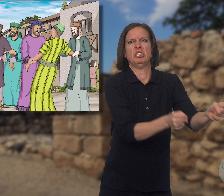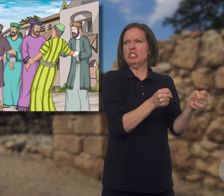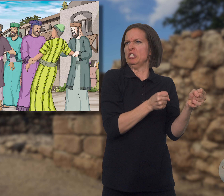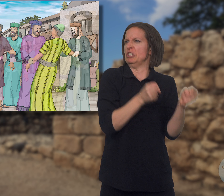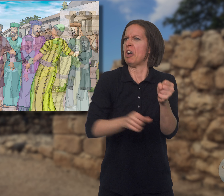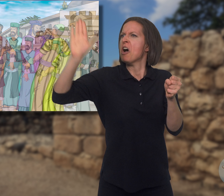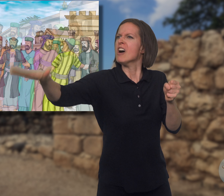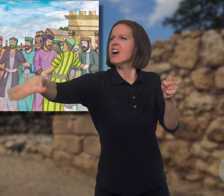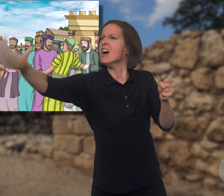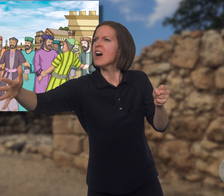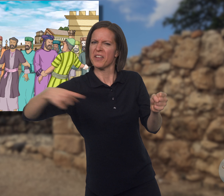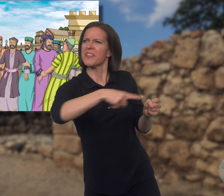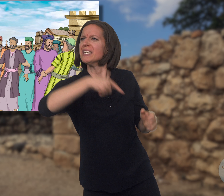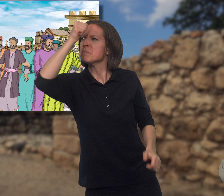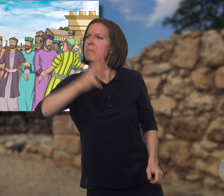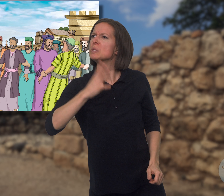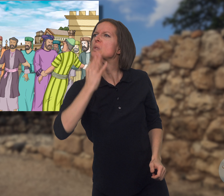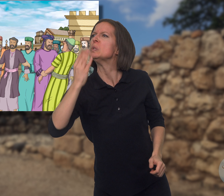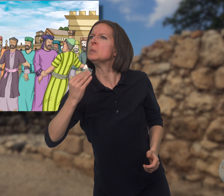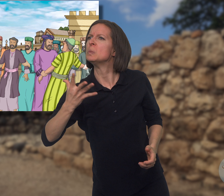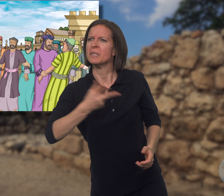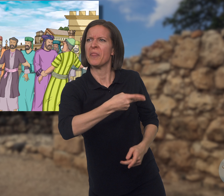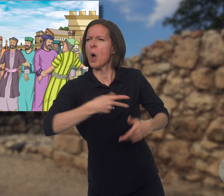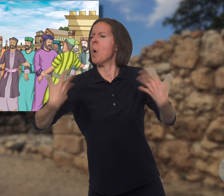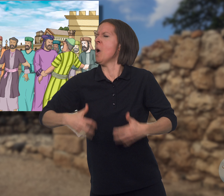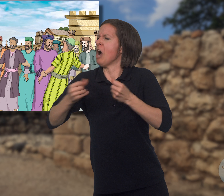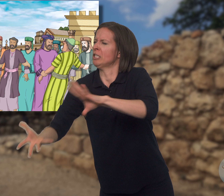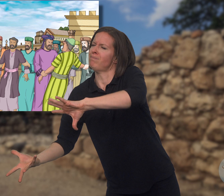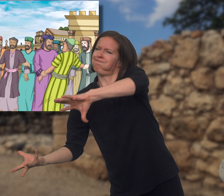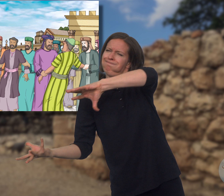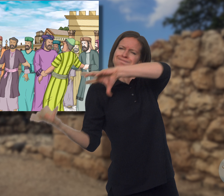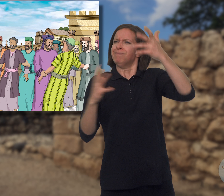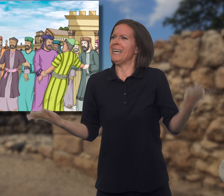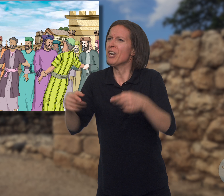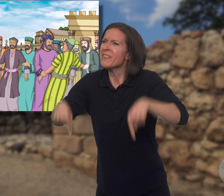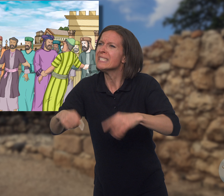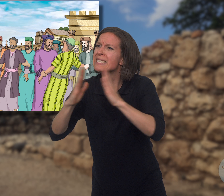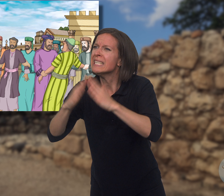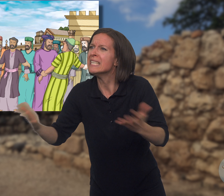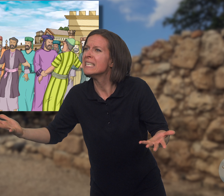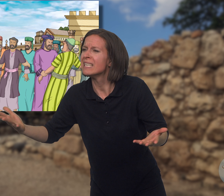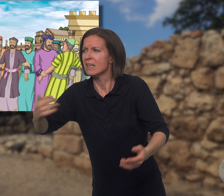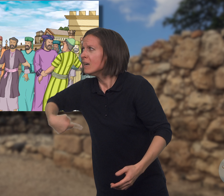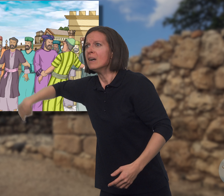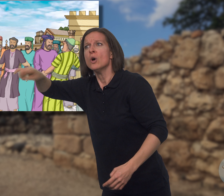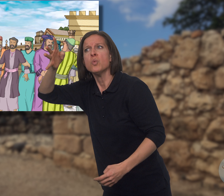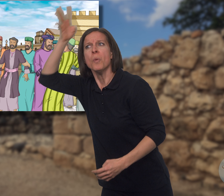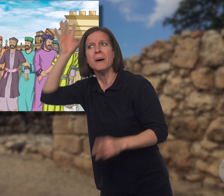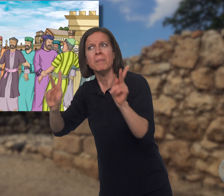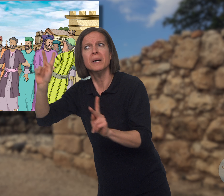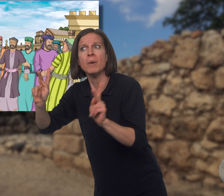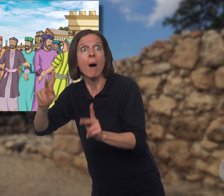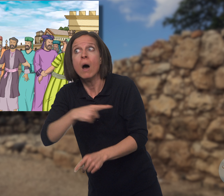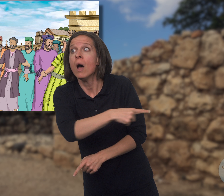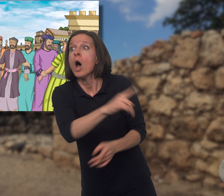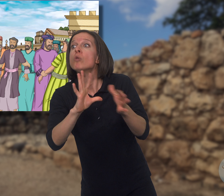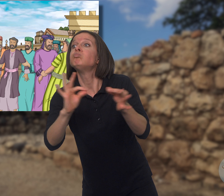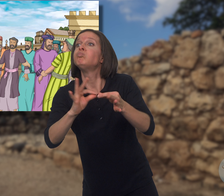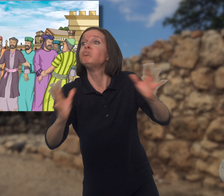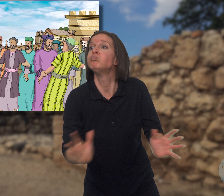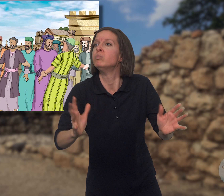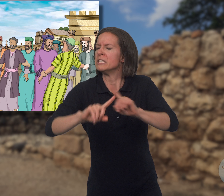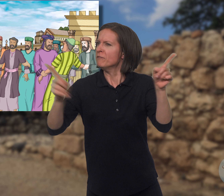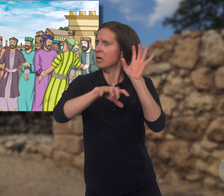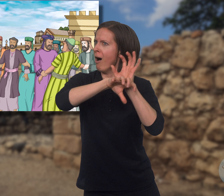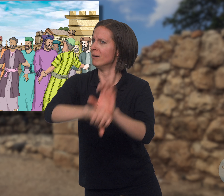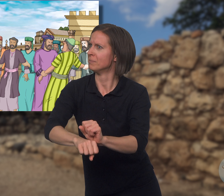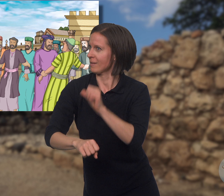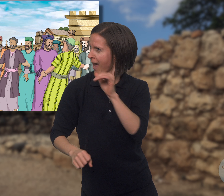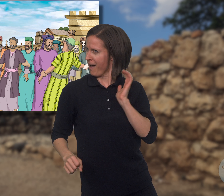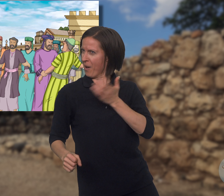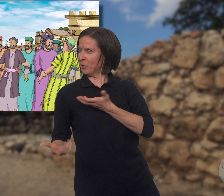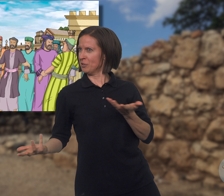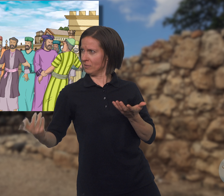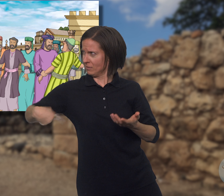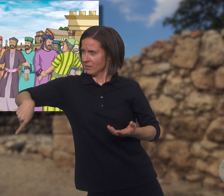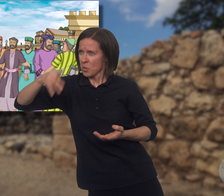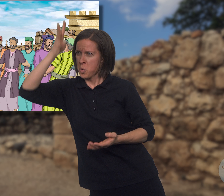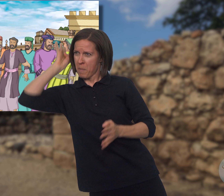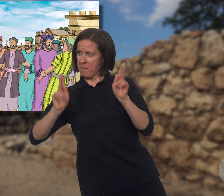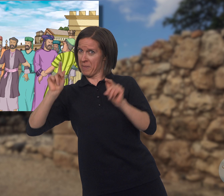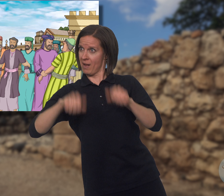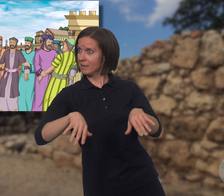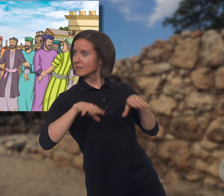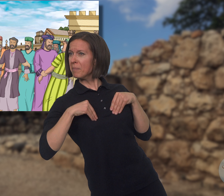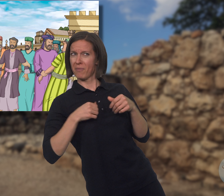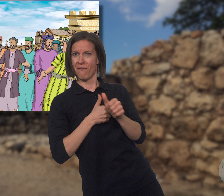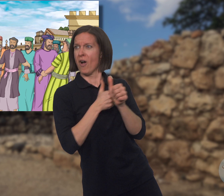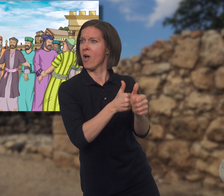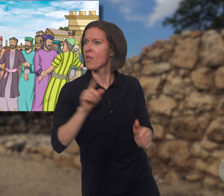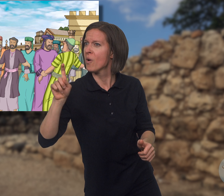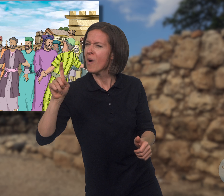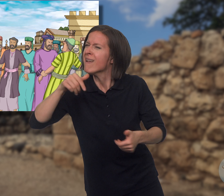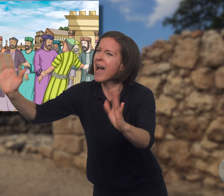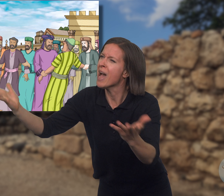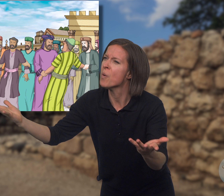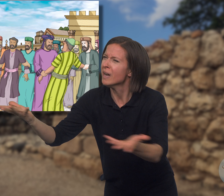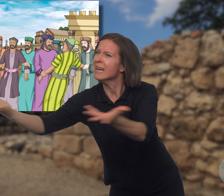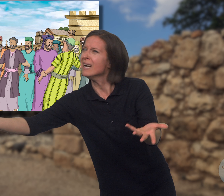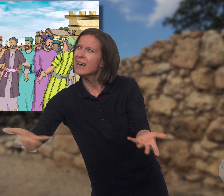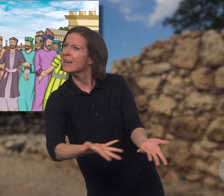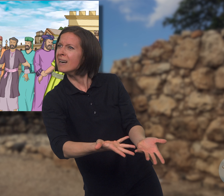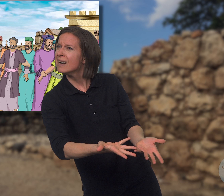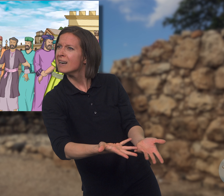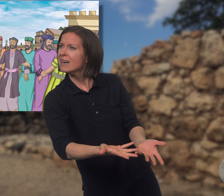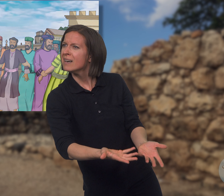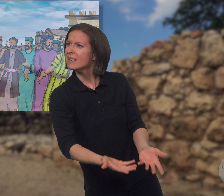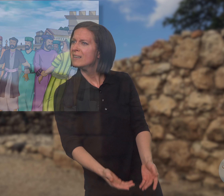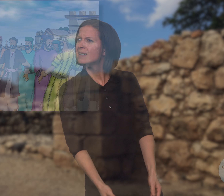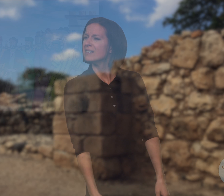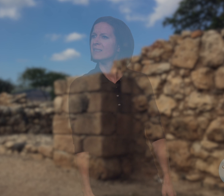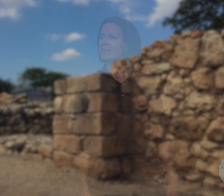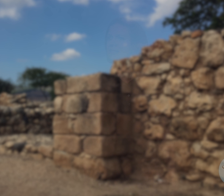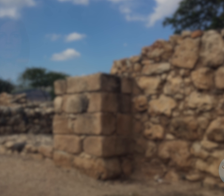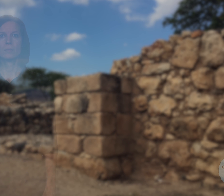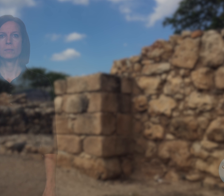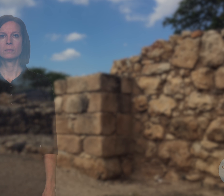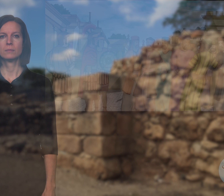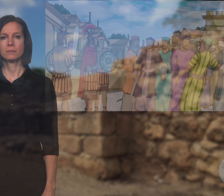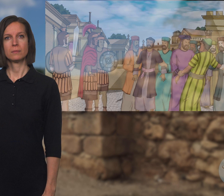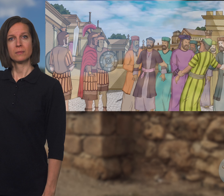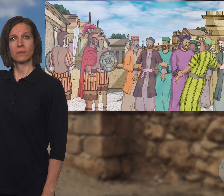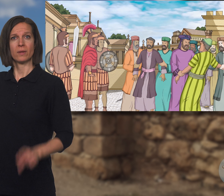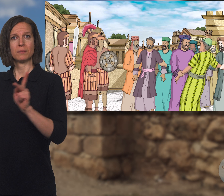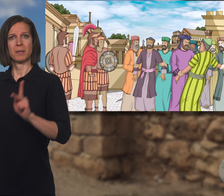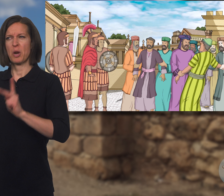They brought them to the magistrates and said, “These men are Jews and are throwing our city into turmoil by promoting customs that are unlawful for us Romans to adopt or practice.”